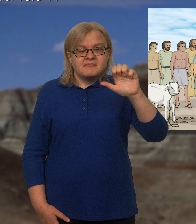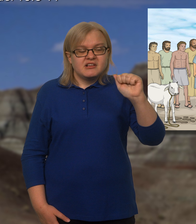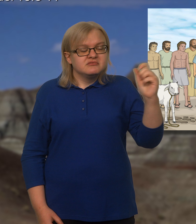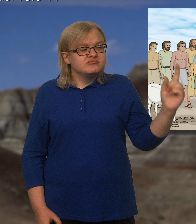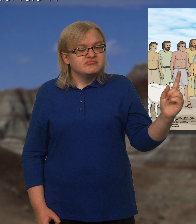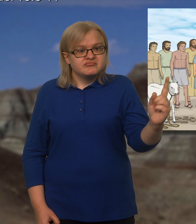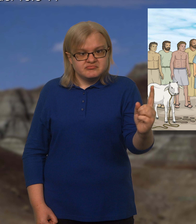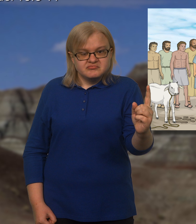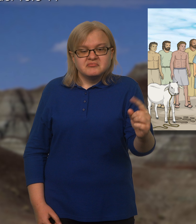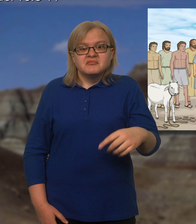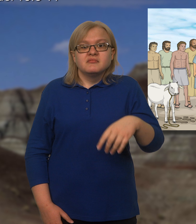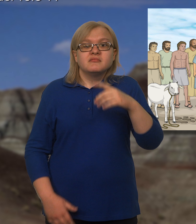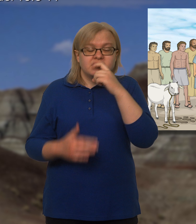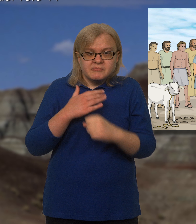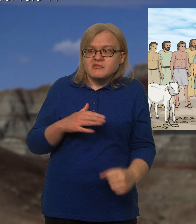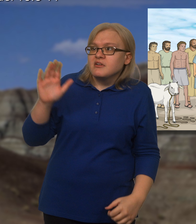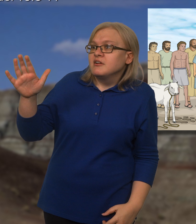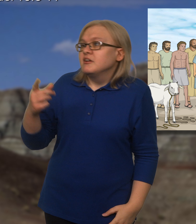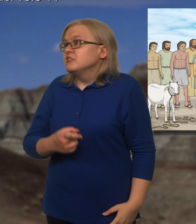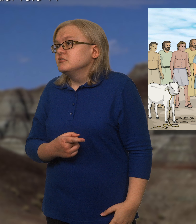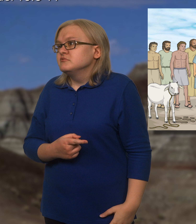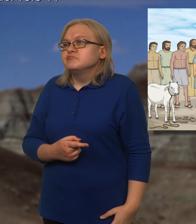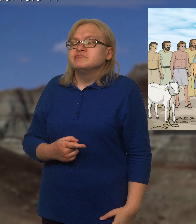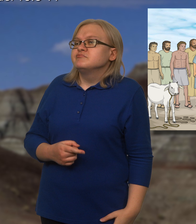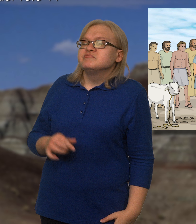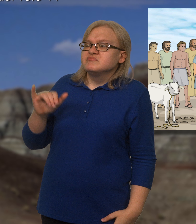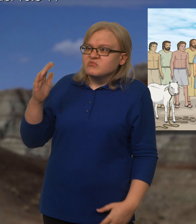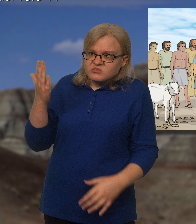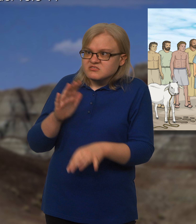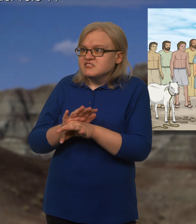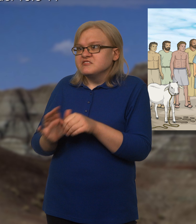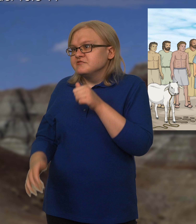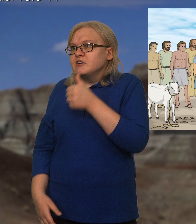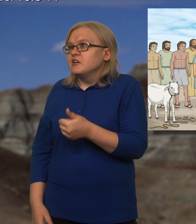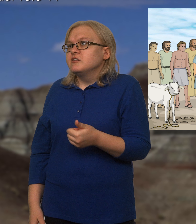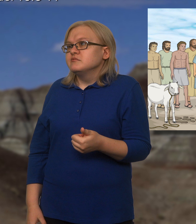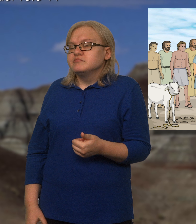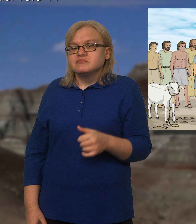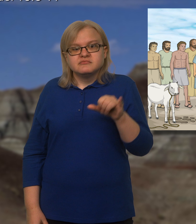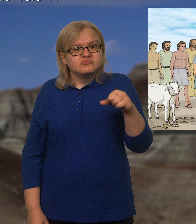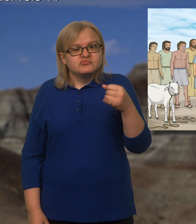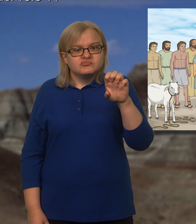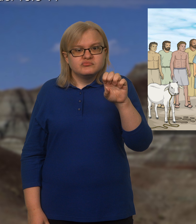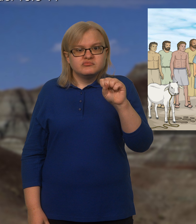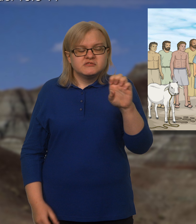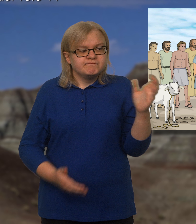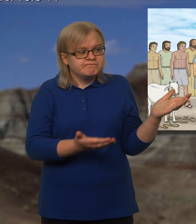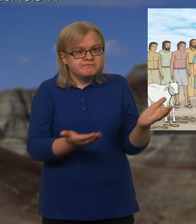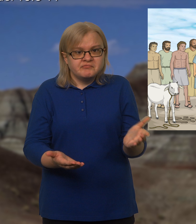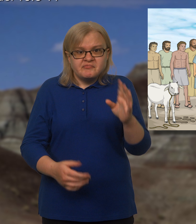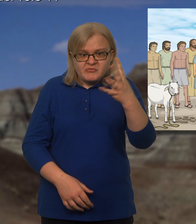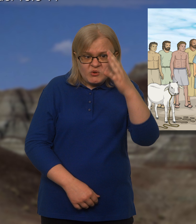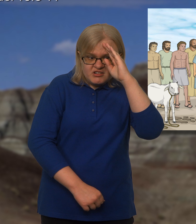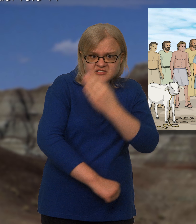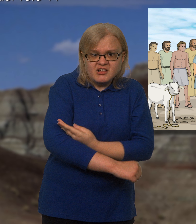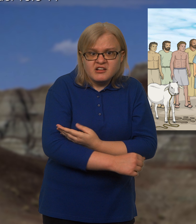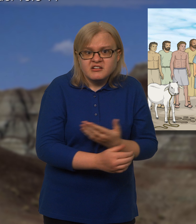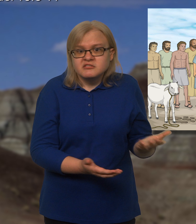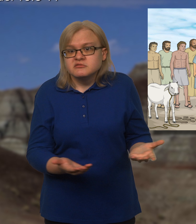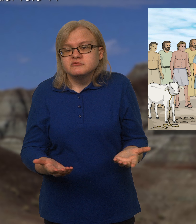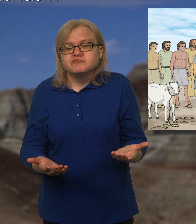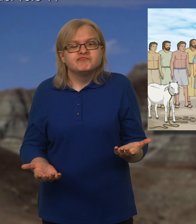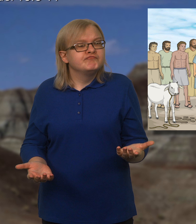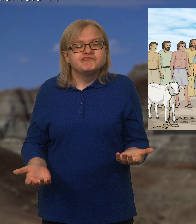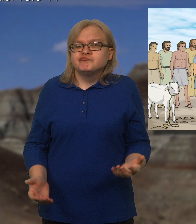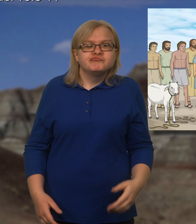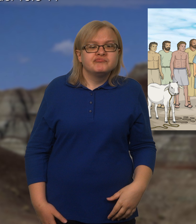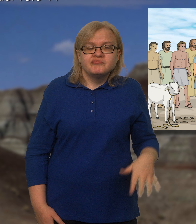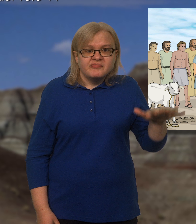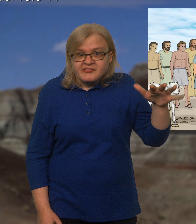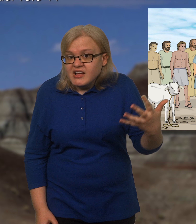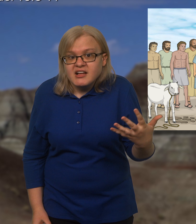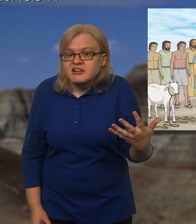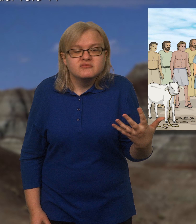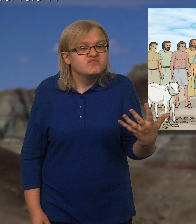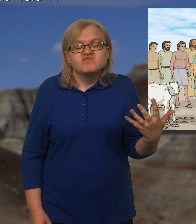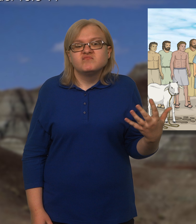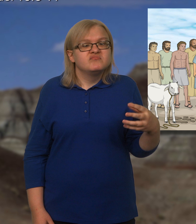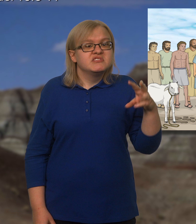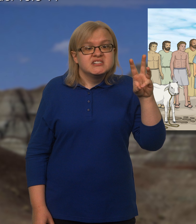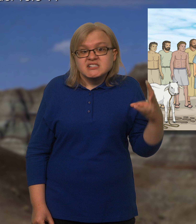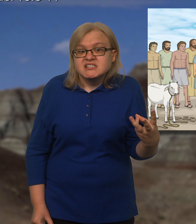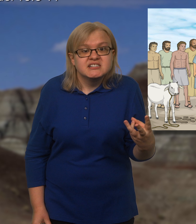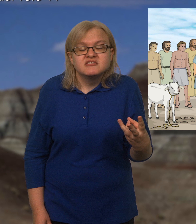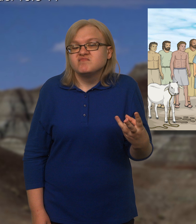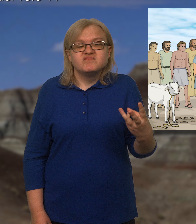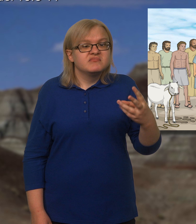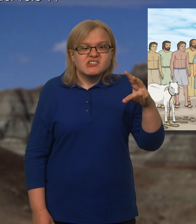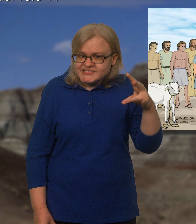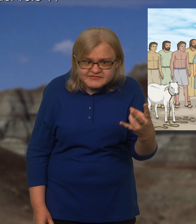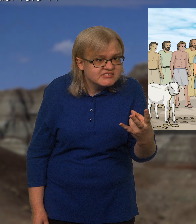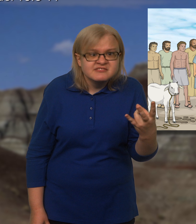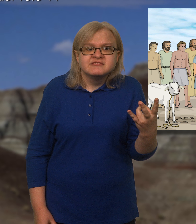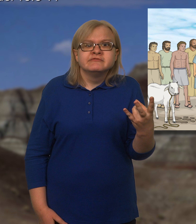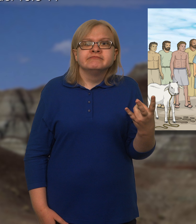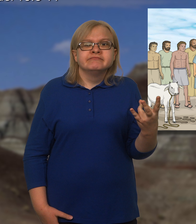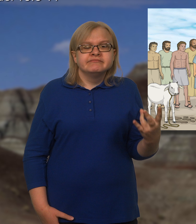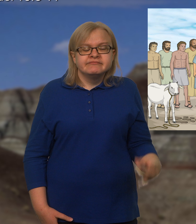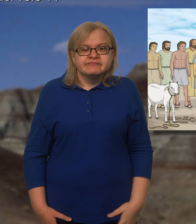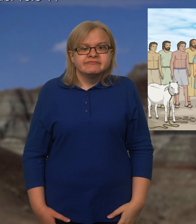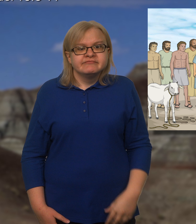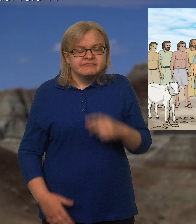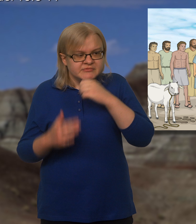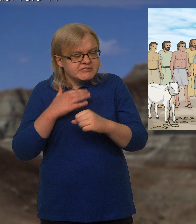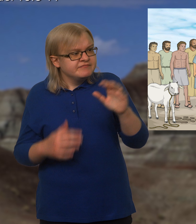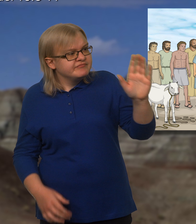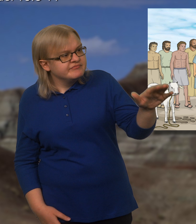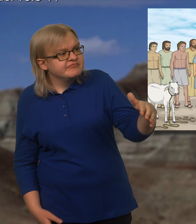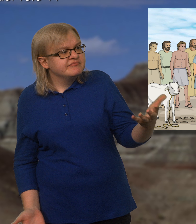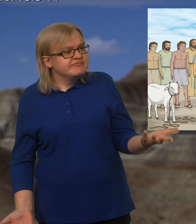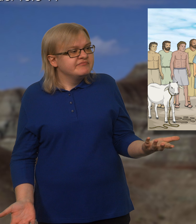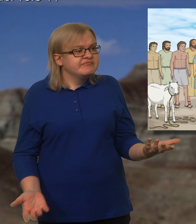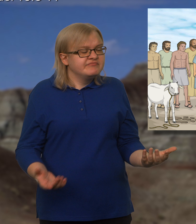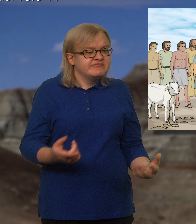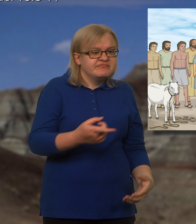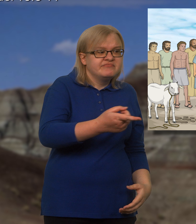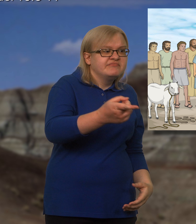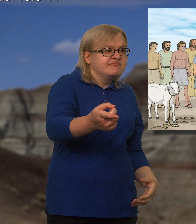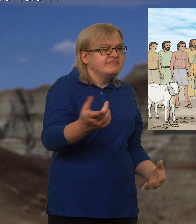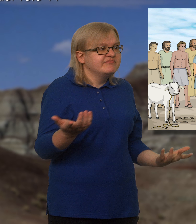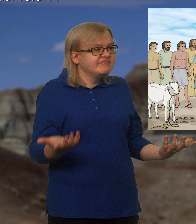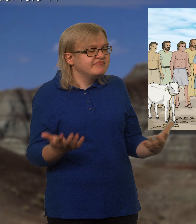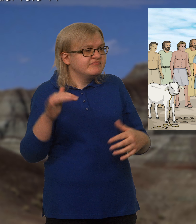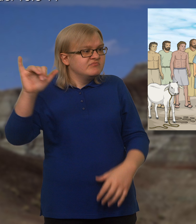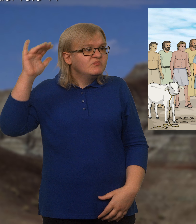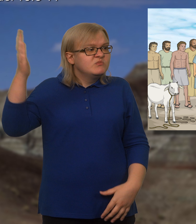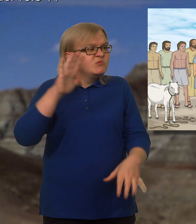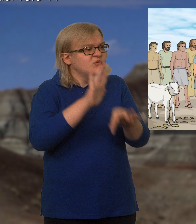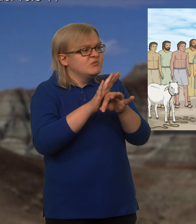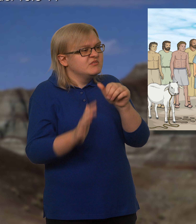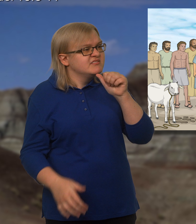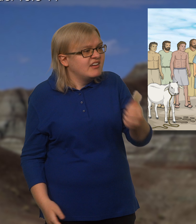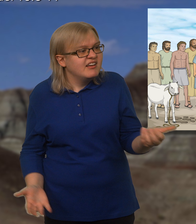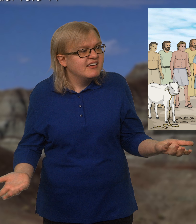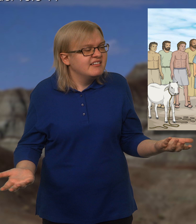Thus Jesse made seven of his sons pass before Samuel, but Samuel told him, “The LORD has not chosen any of these.”